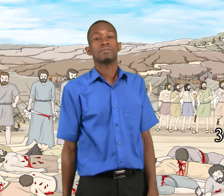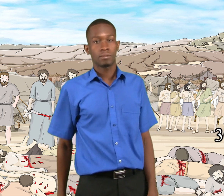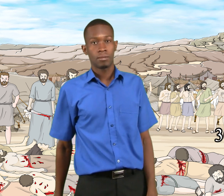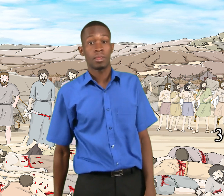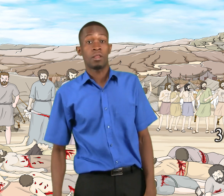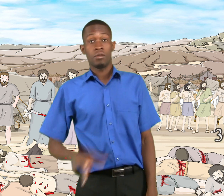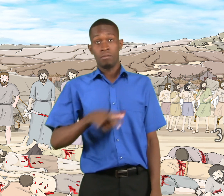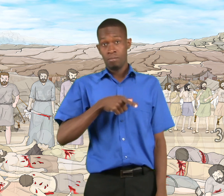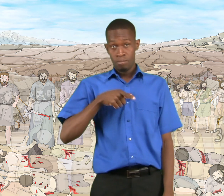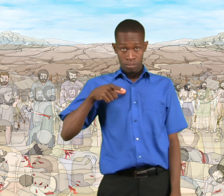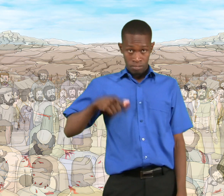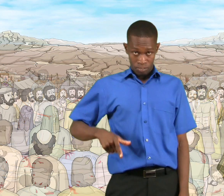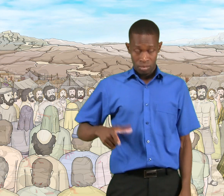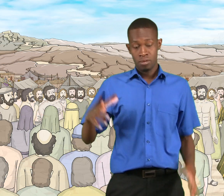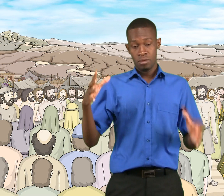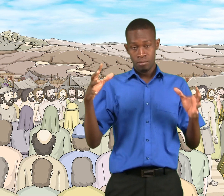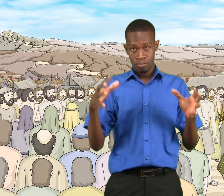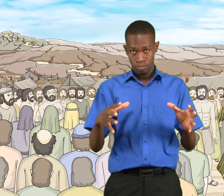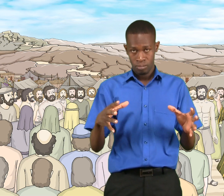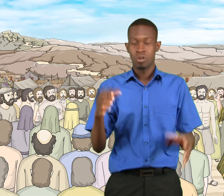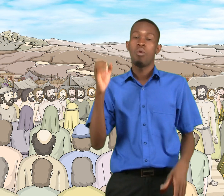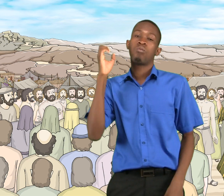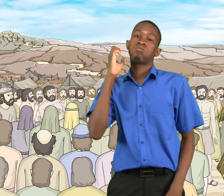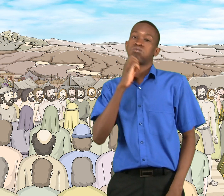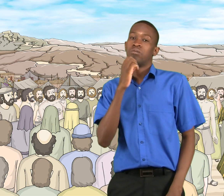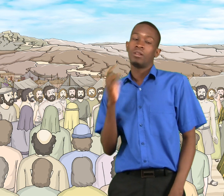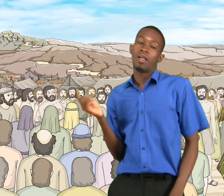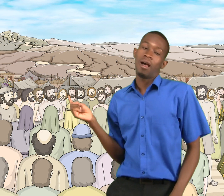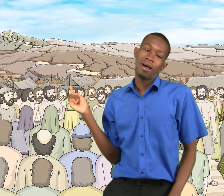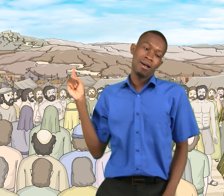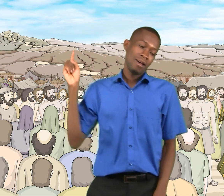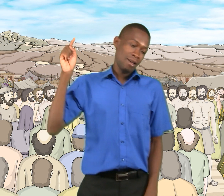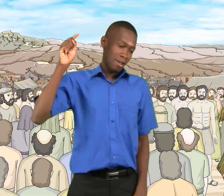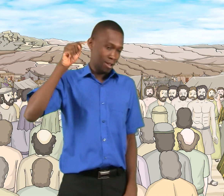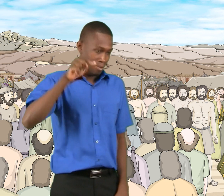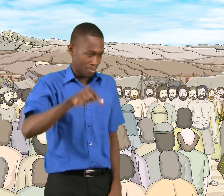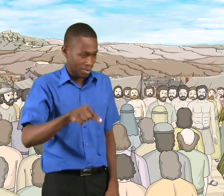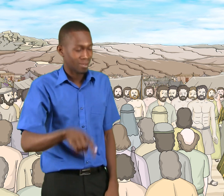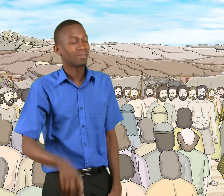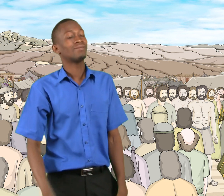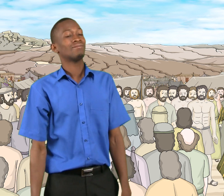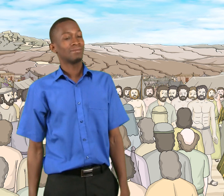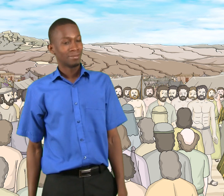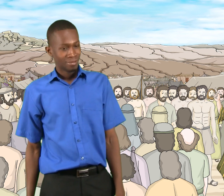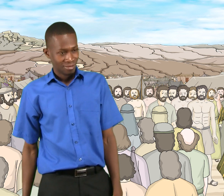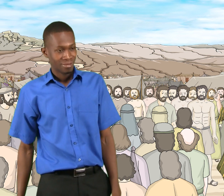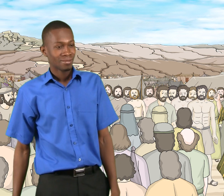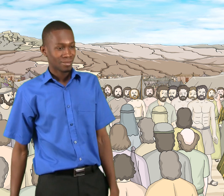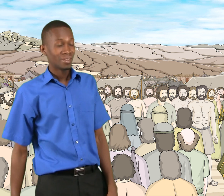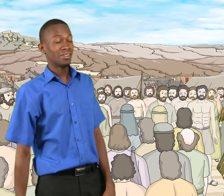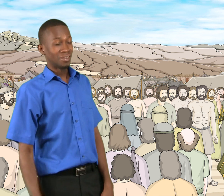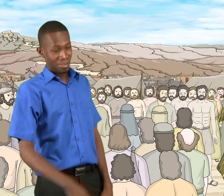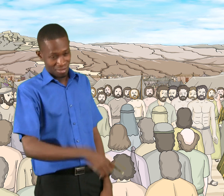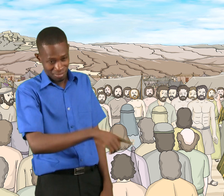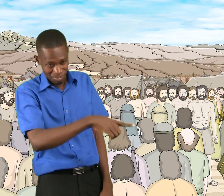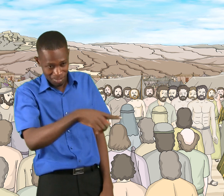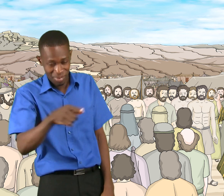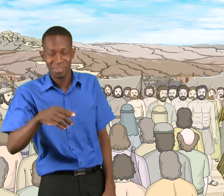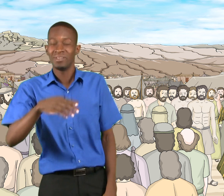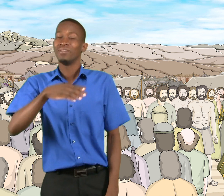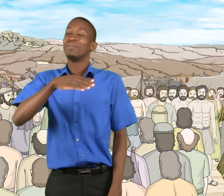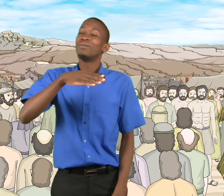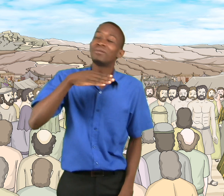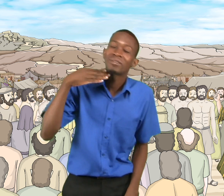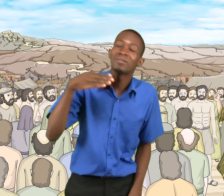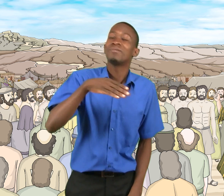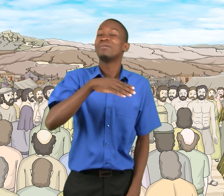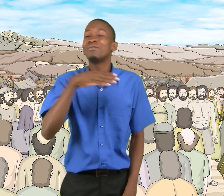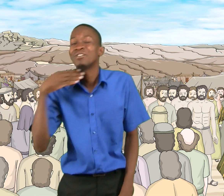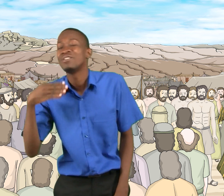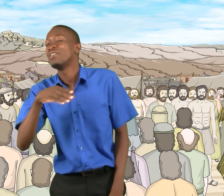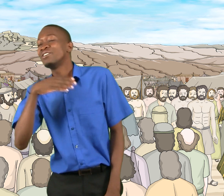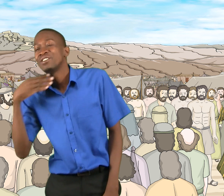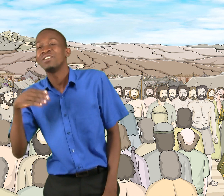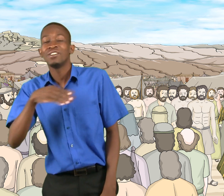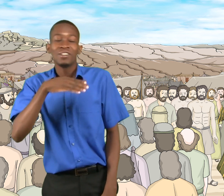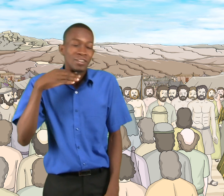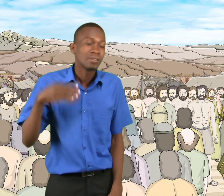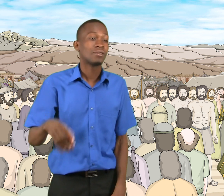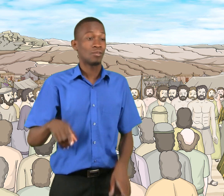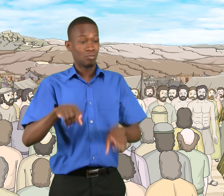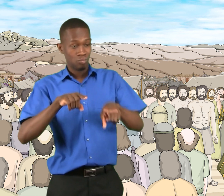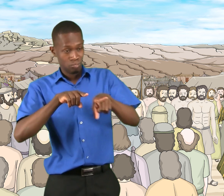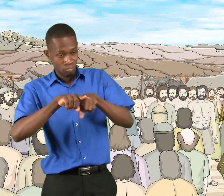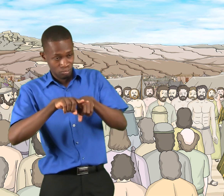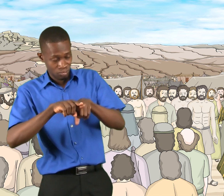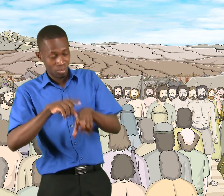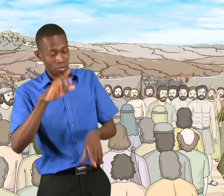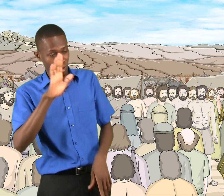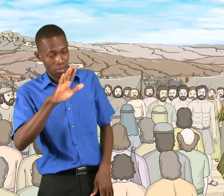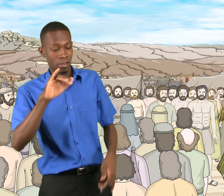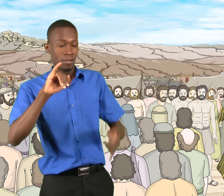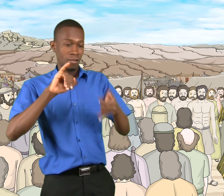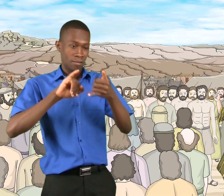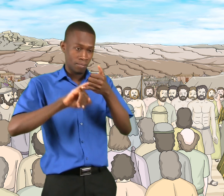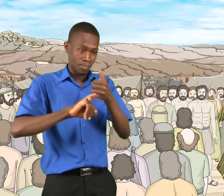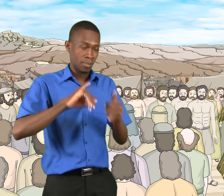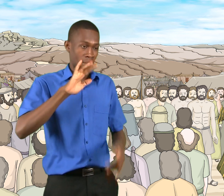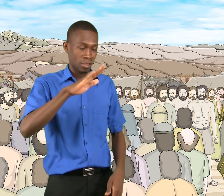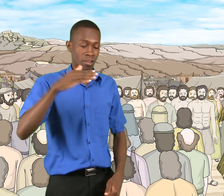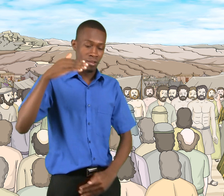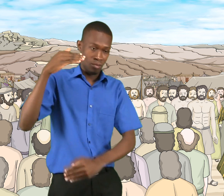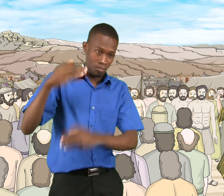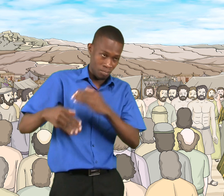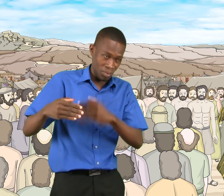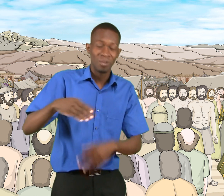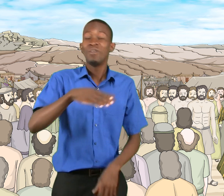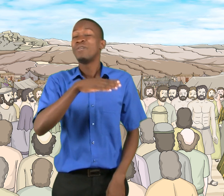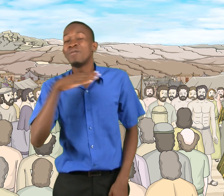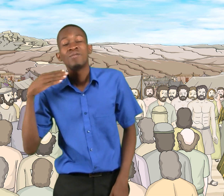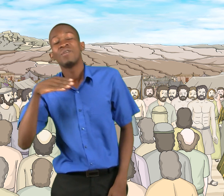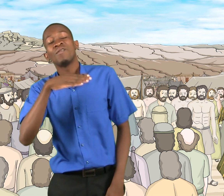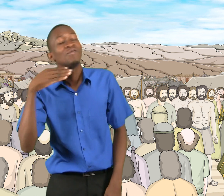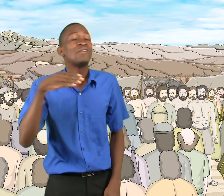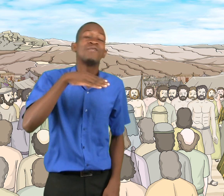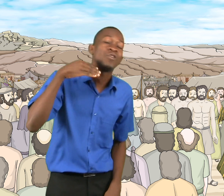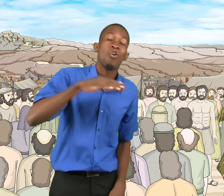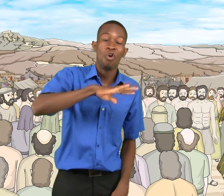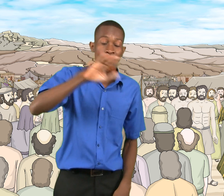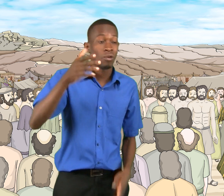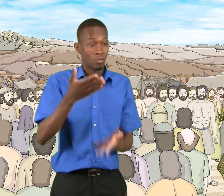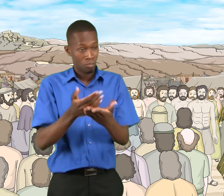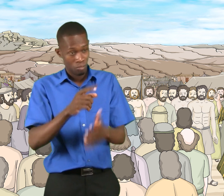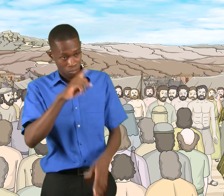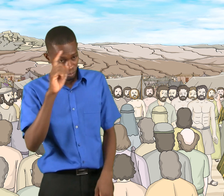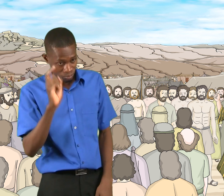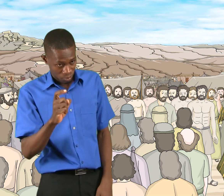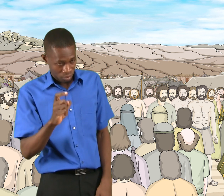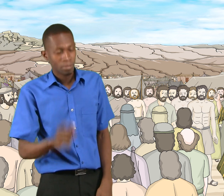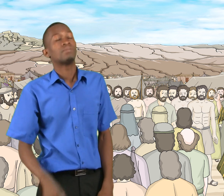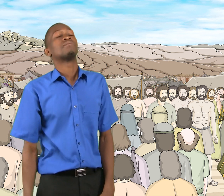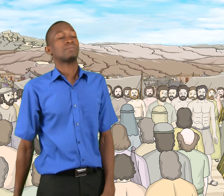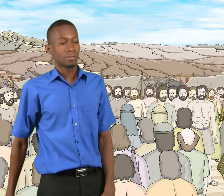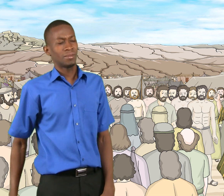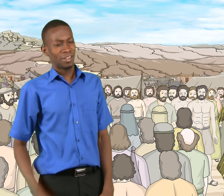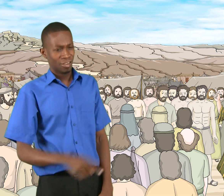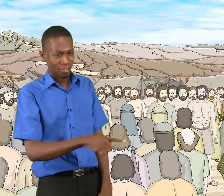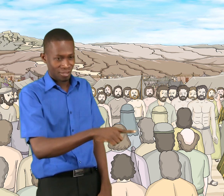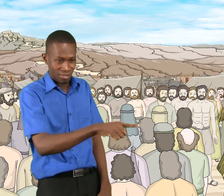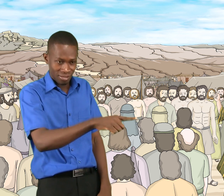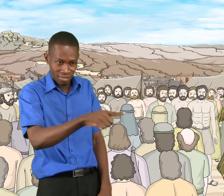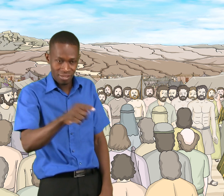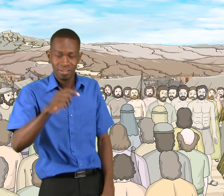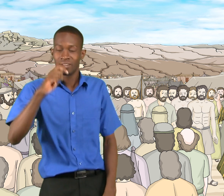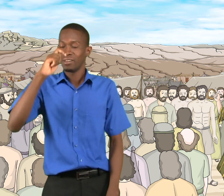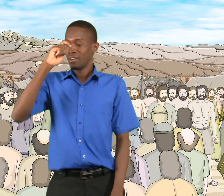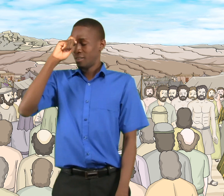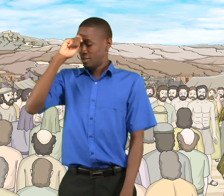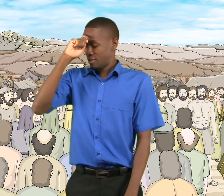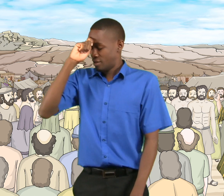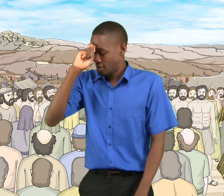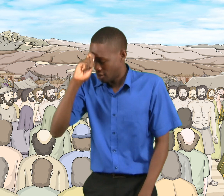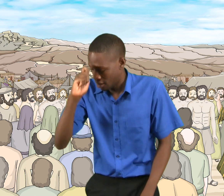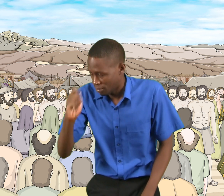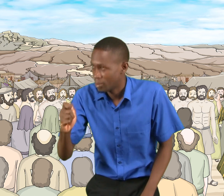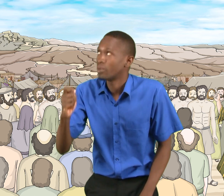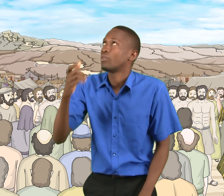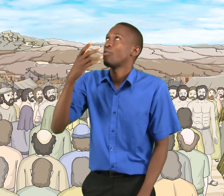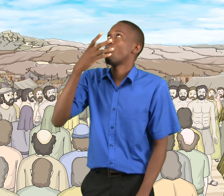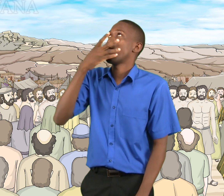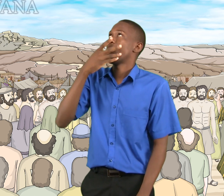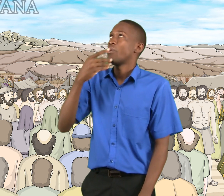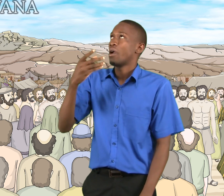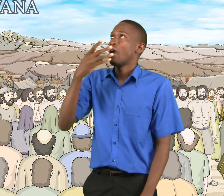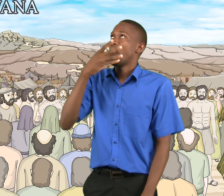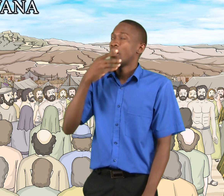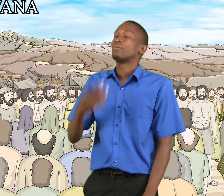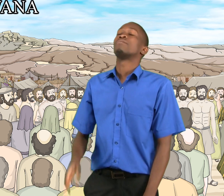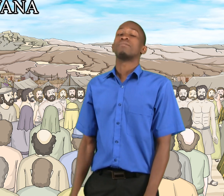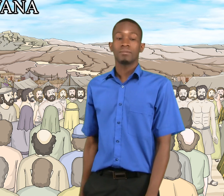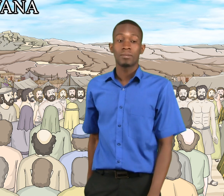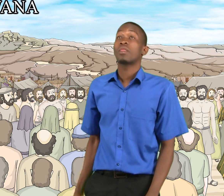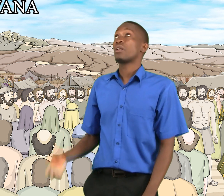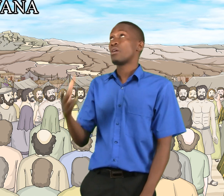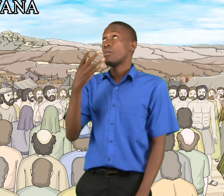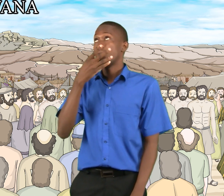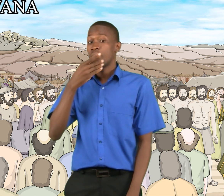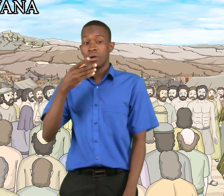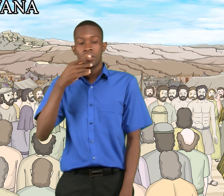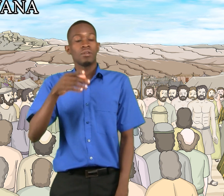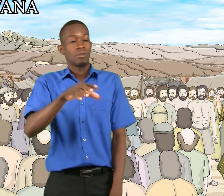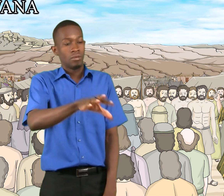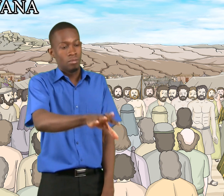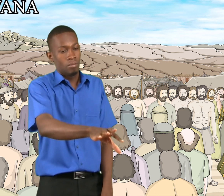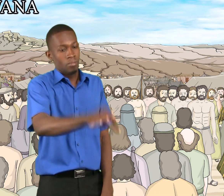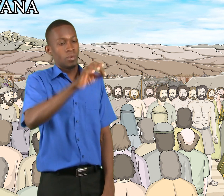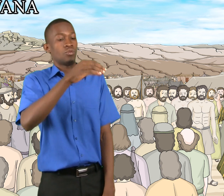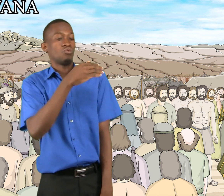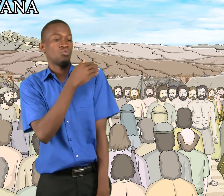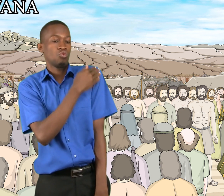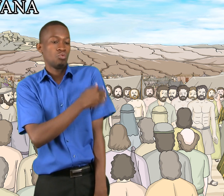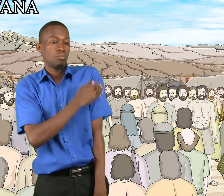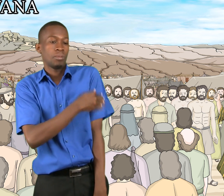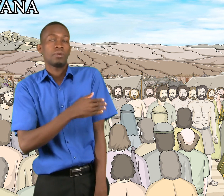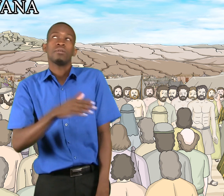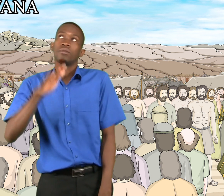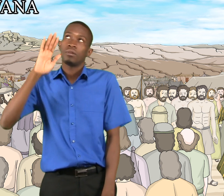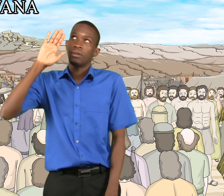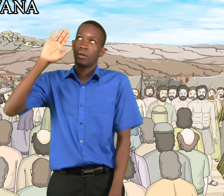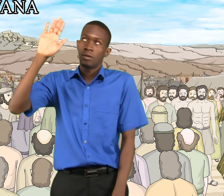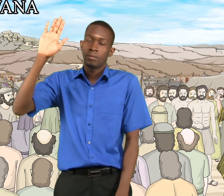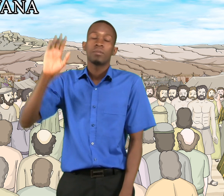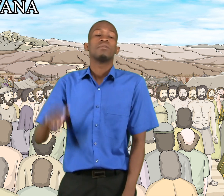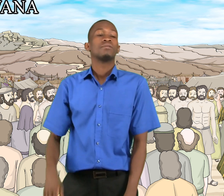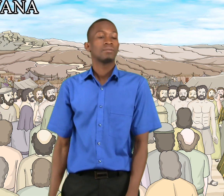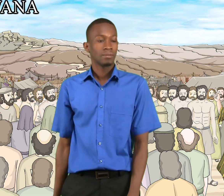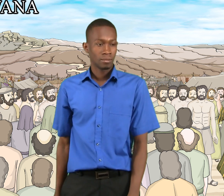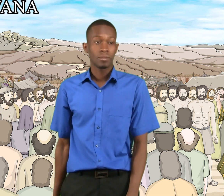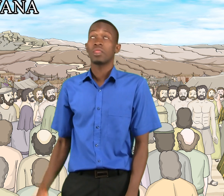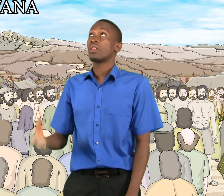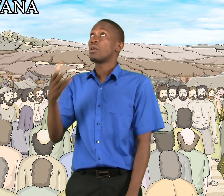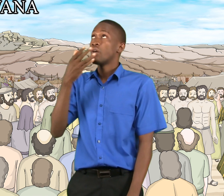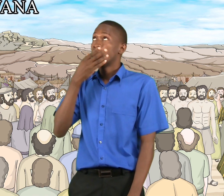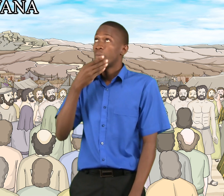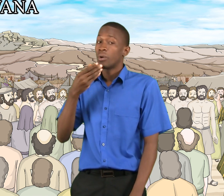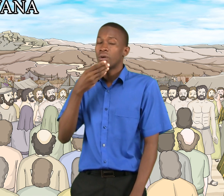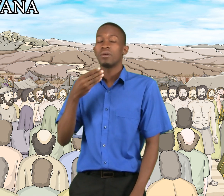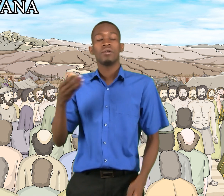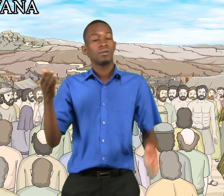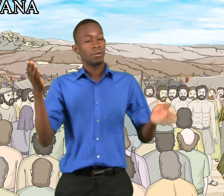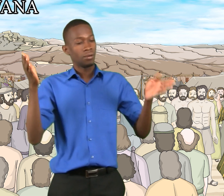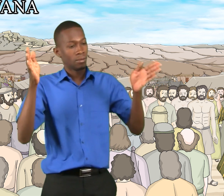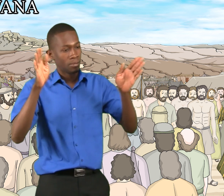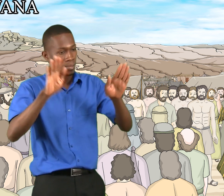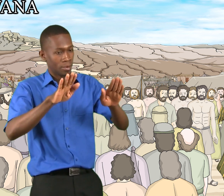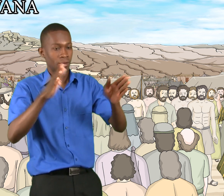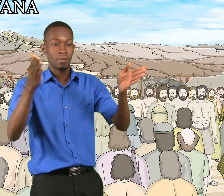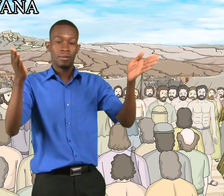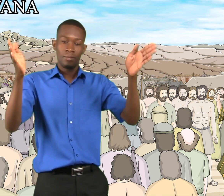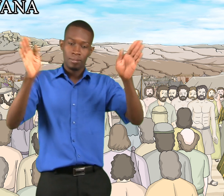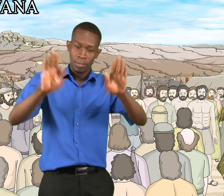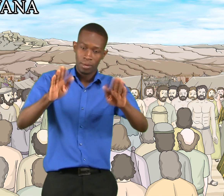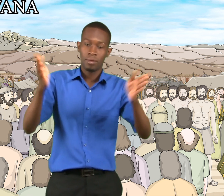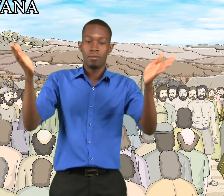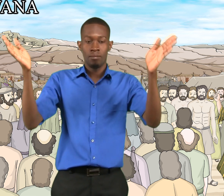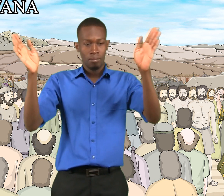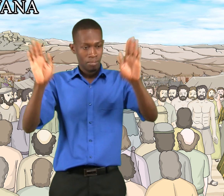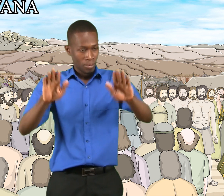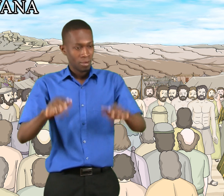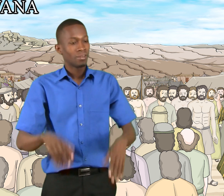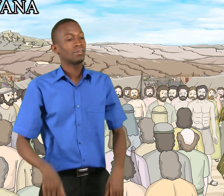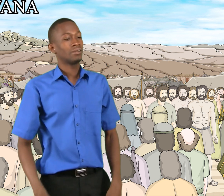Afterward, Moses said, “Today you have been ordained for service to the LORD, since each man went against his son and his brother;